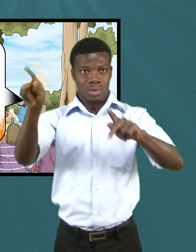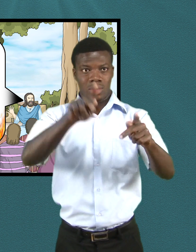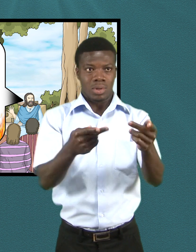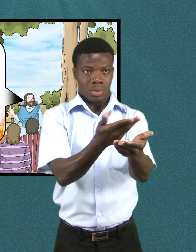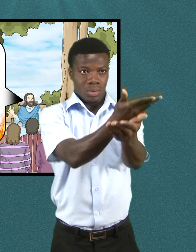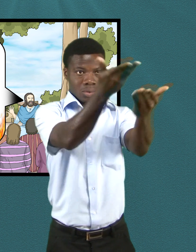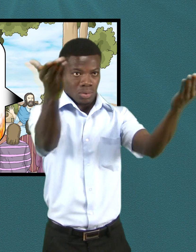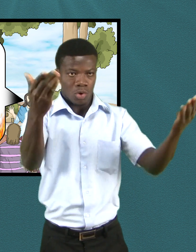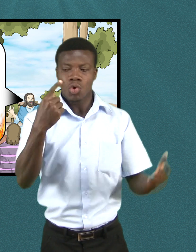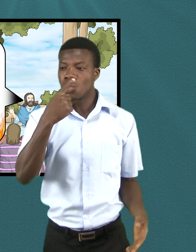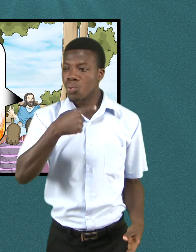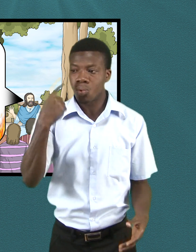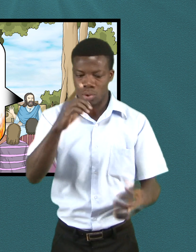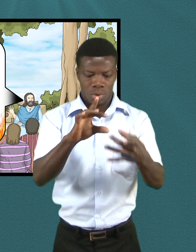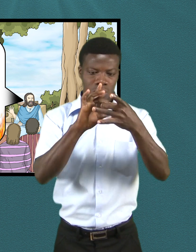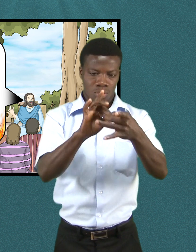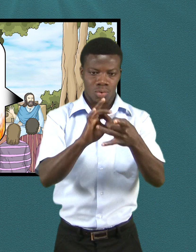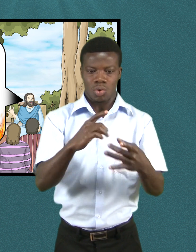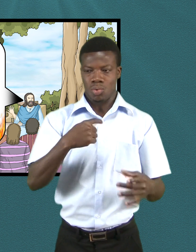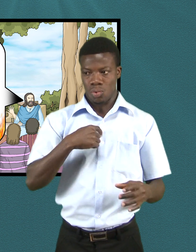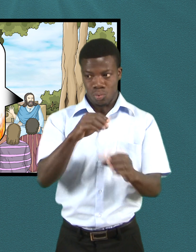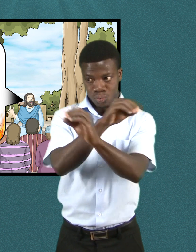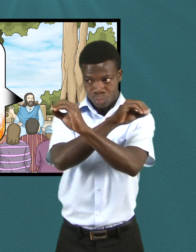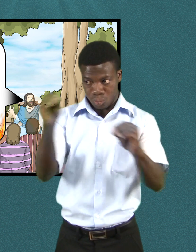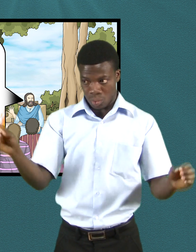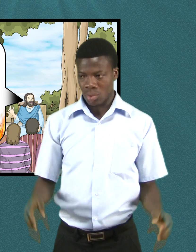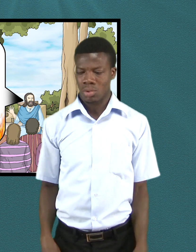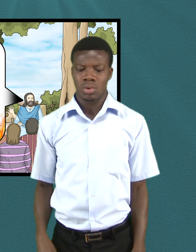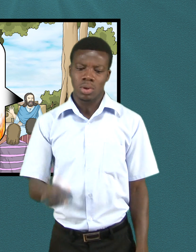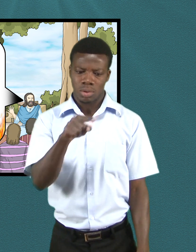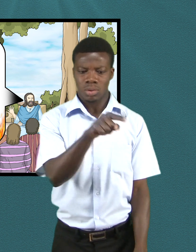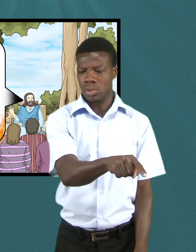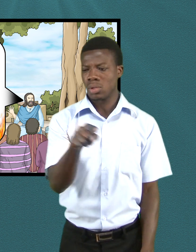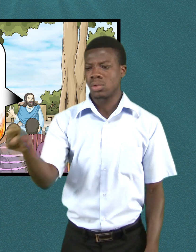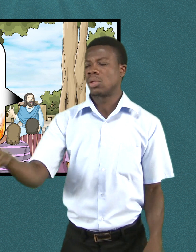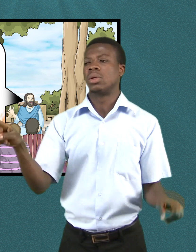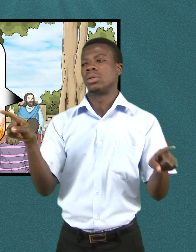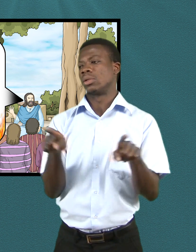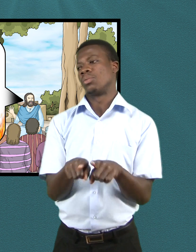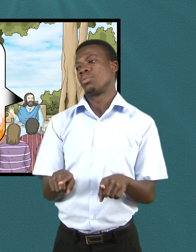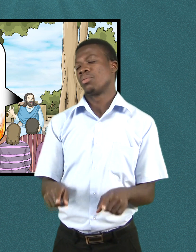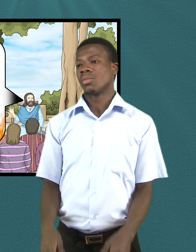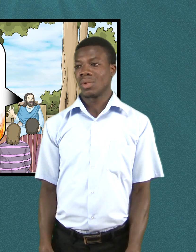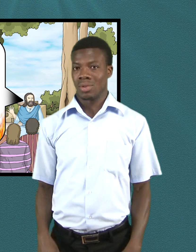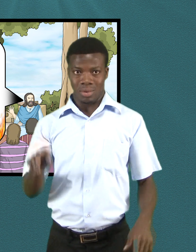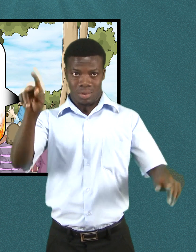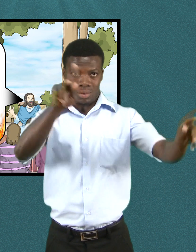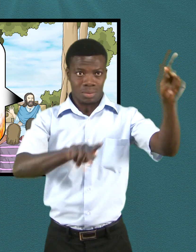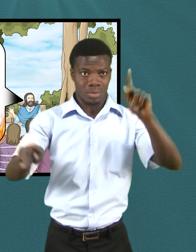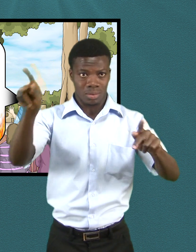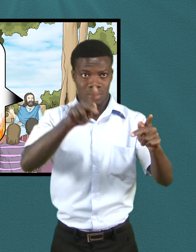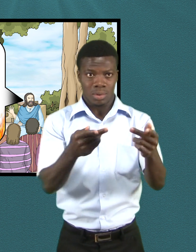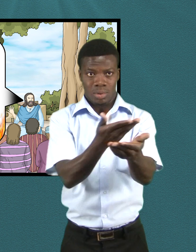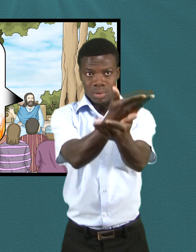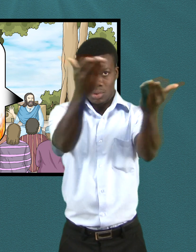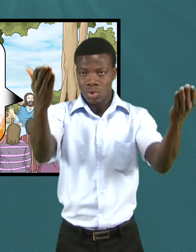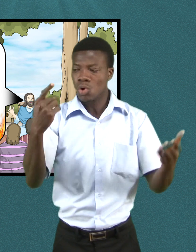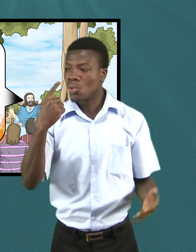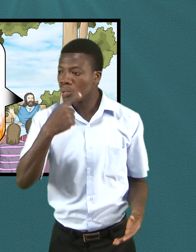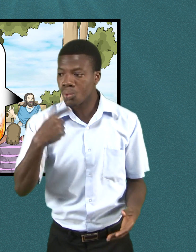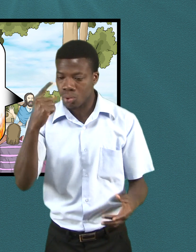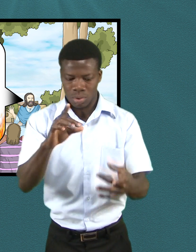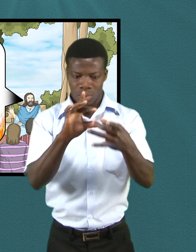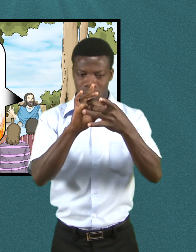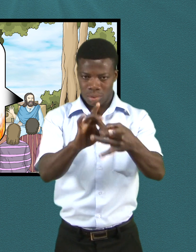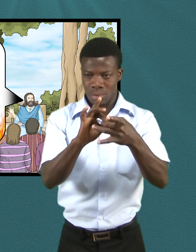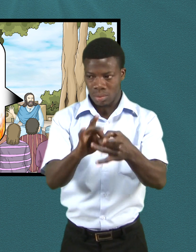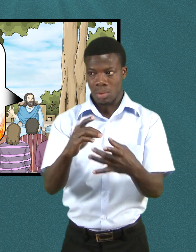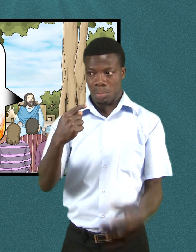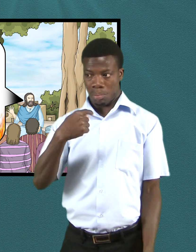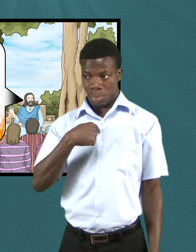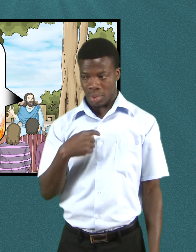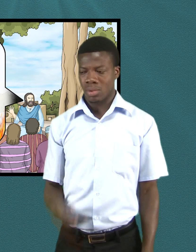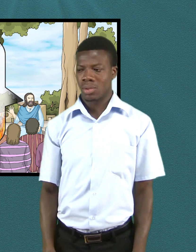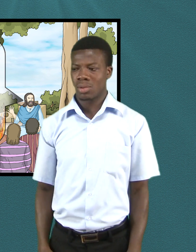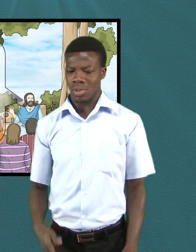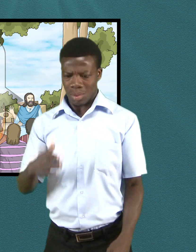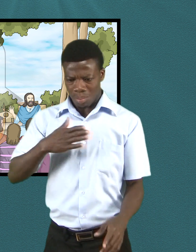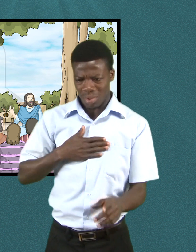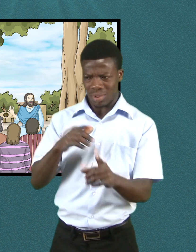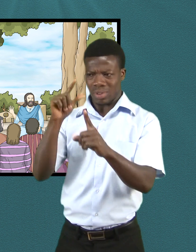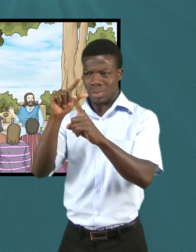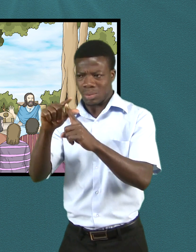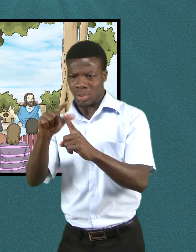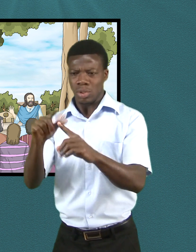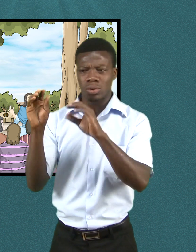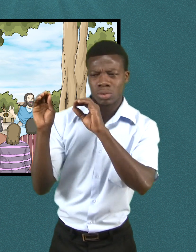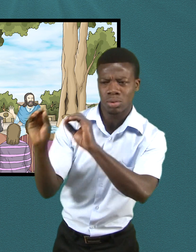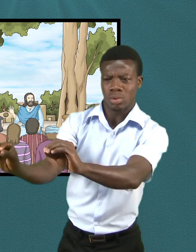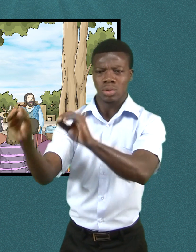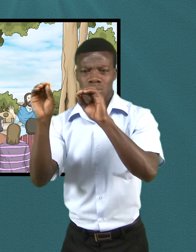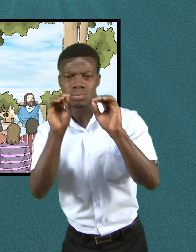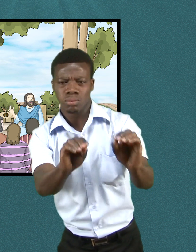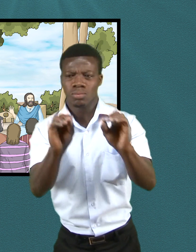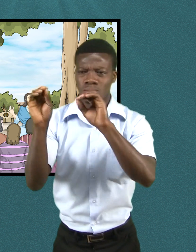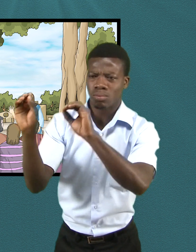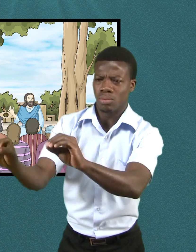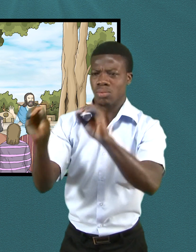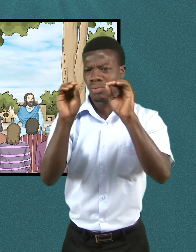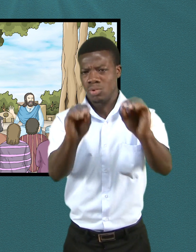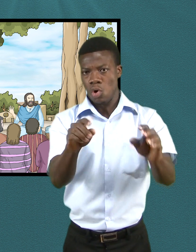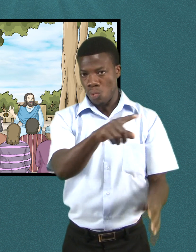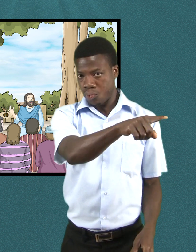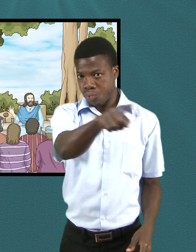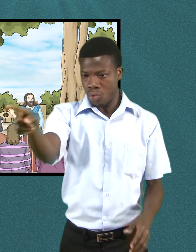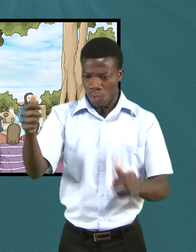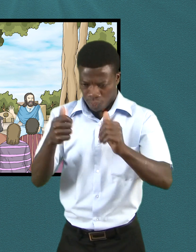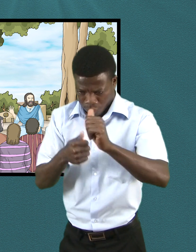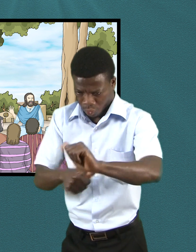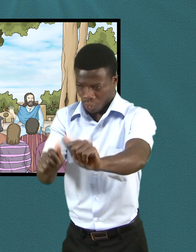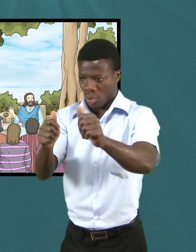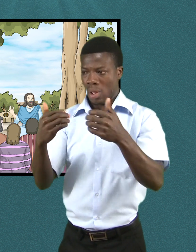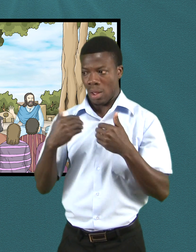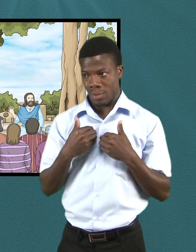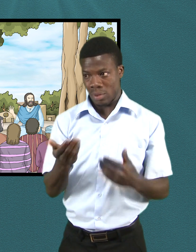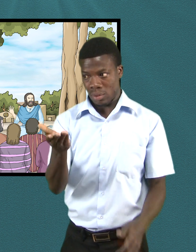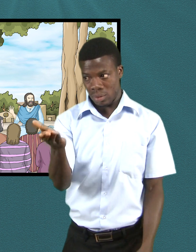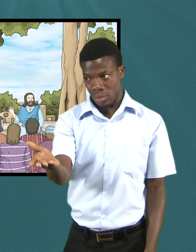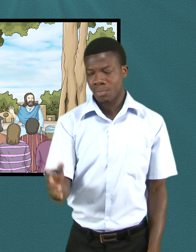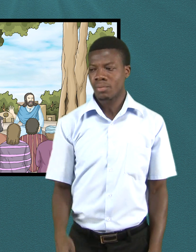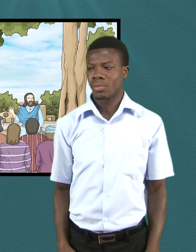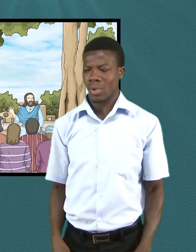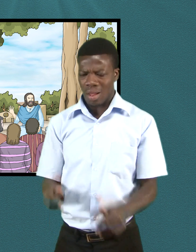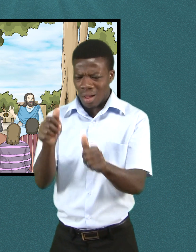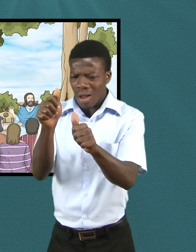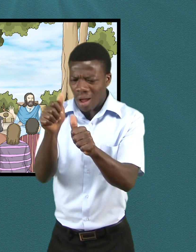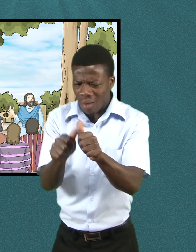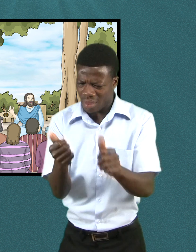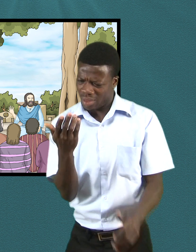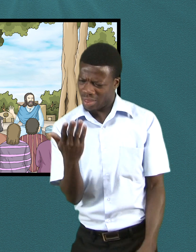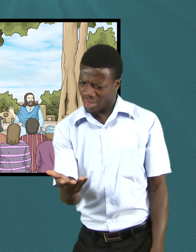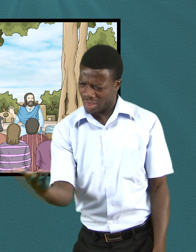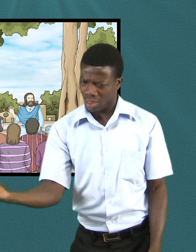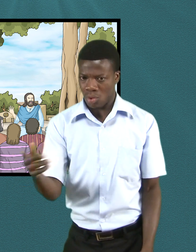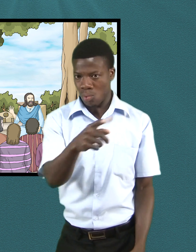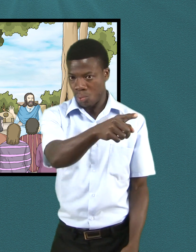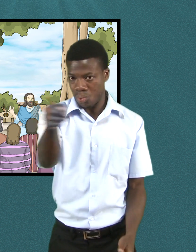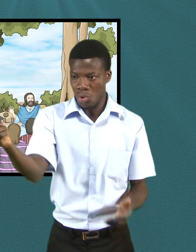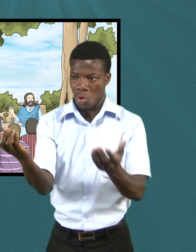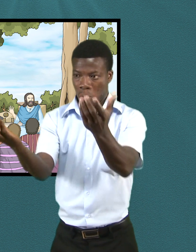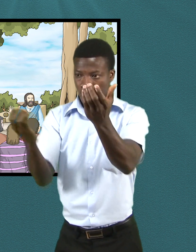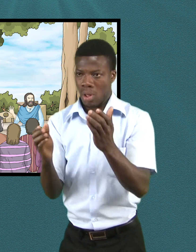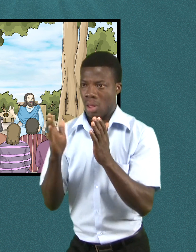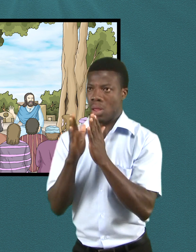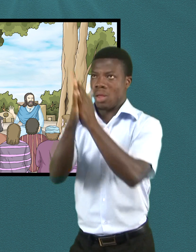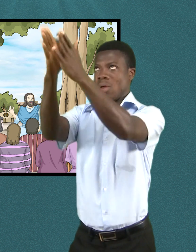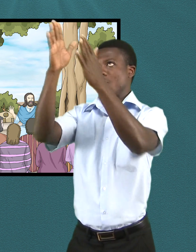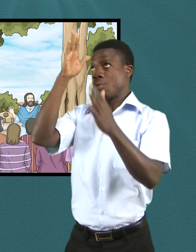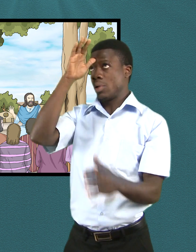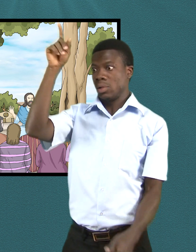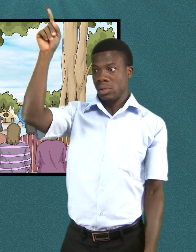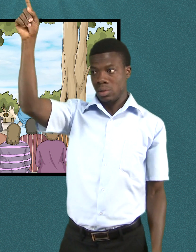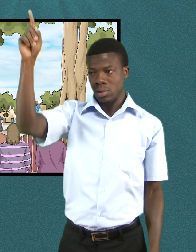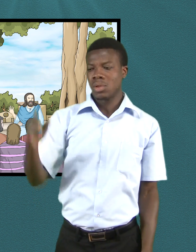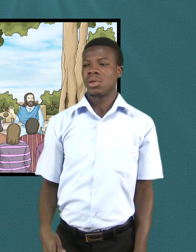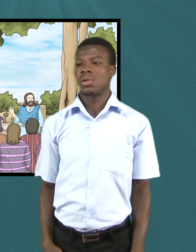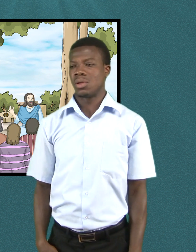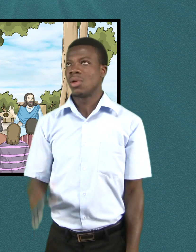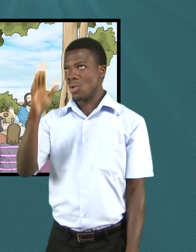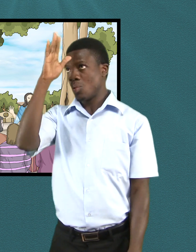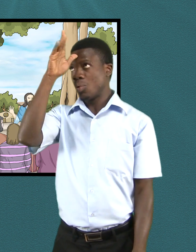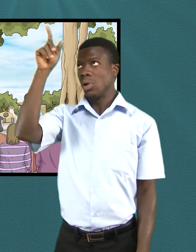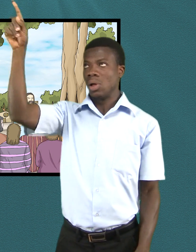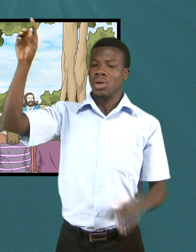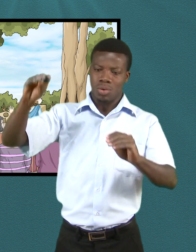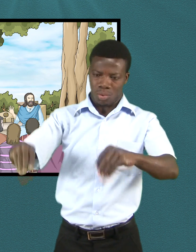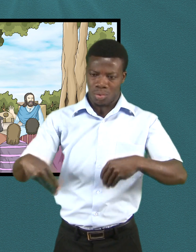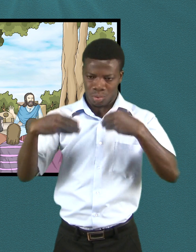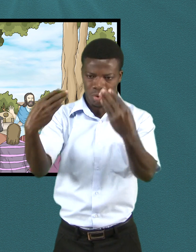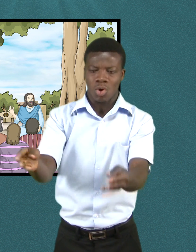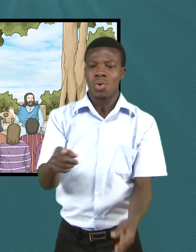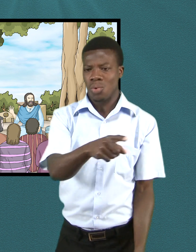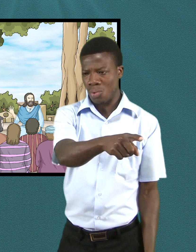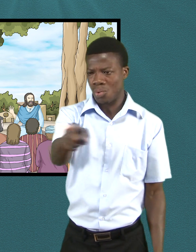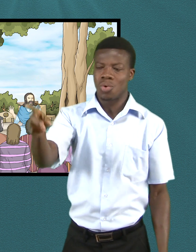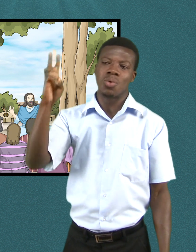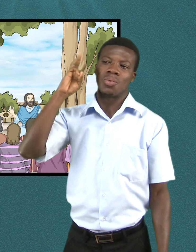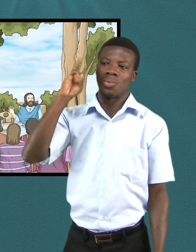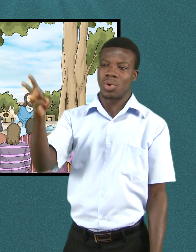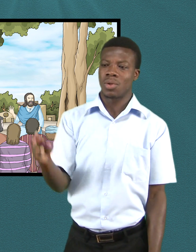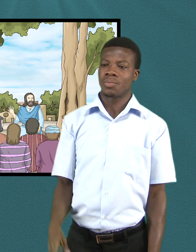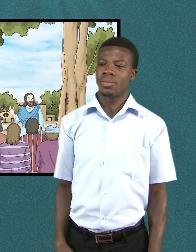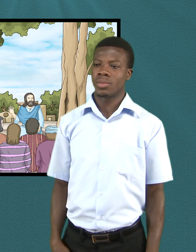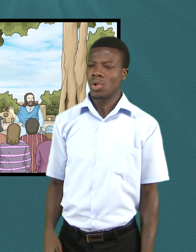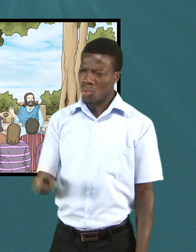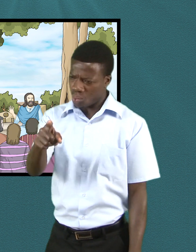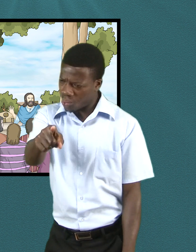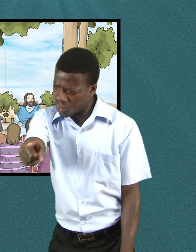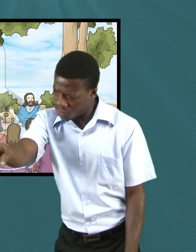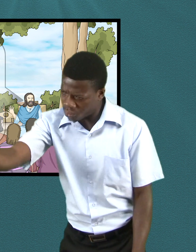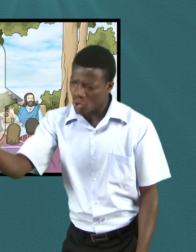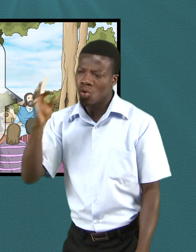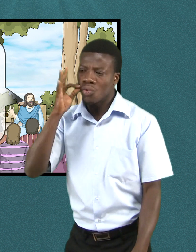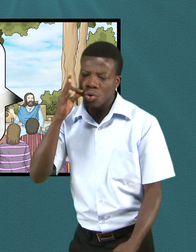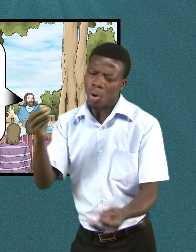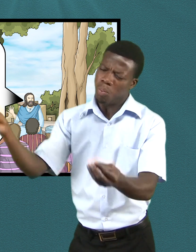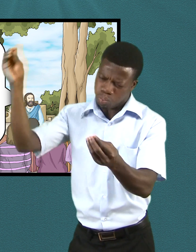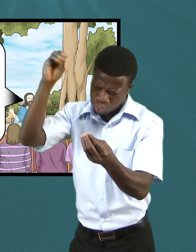If you remain in Me and My words remain in you, ask whatever you wish, and it will be done for you.